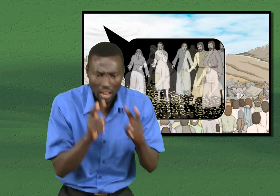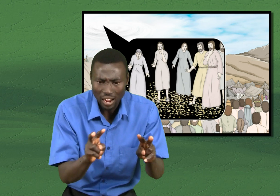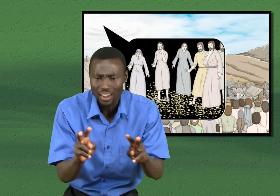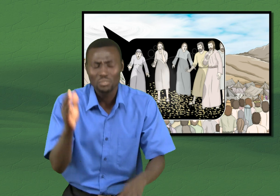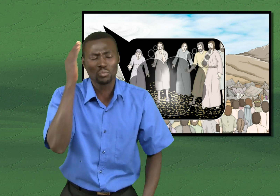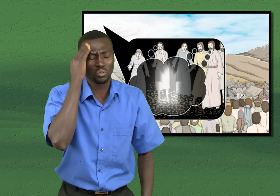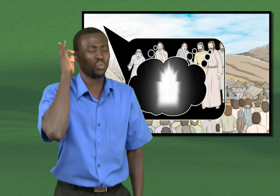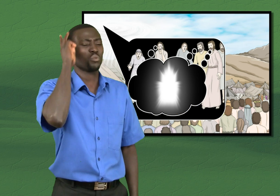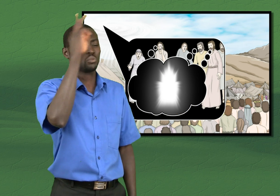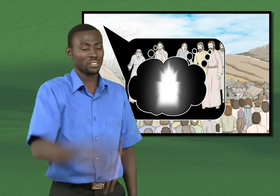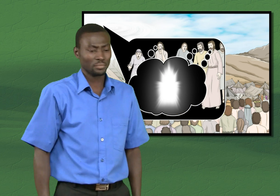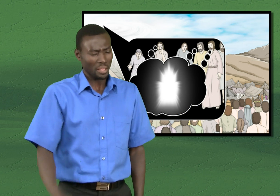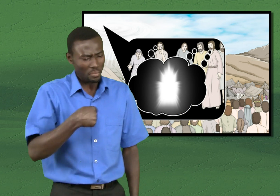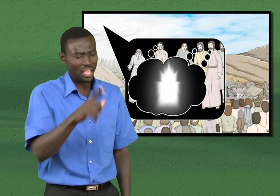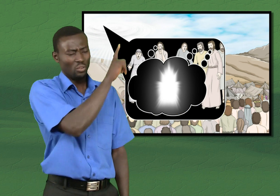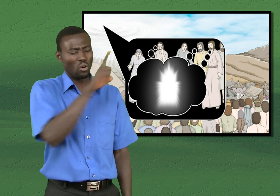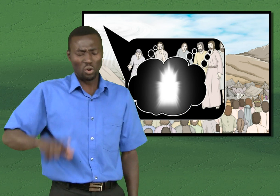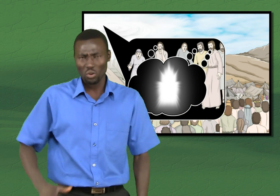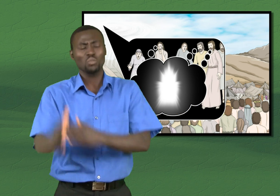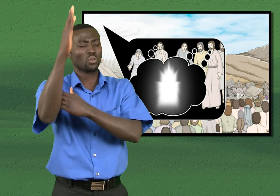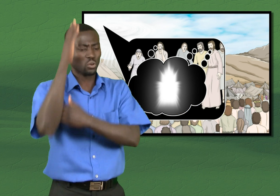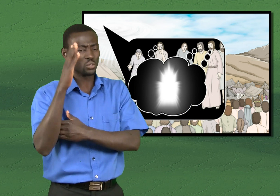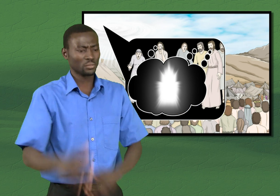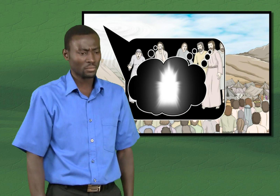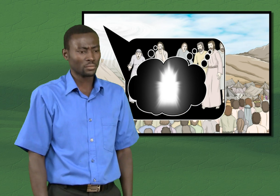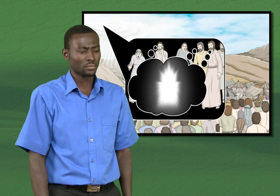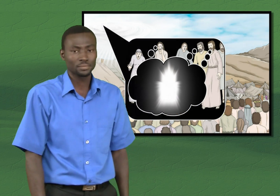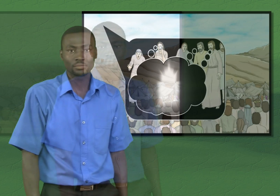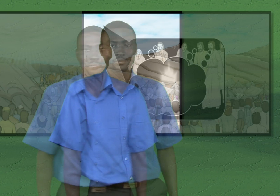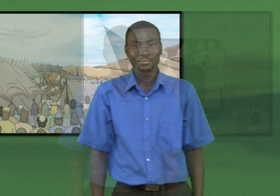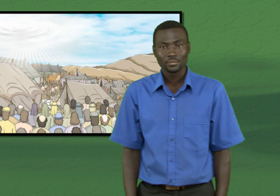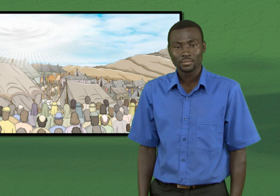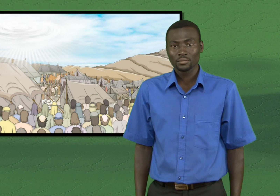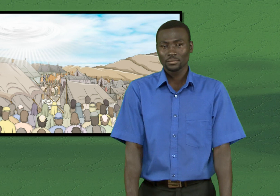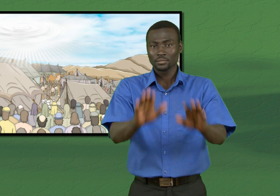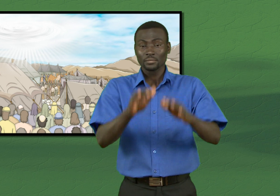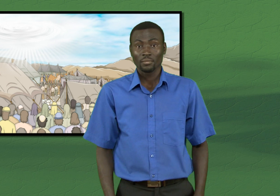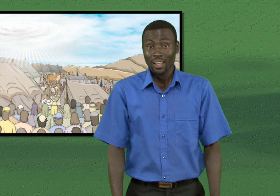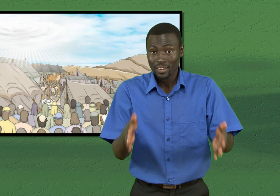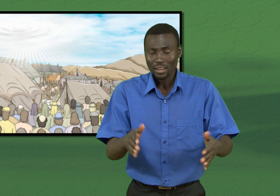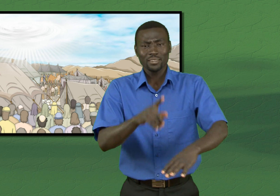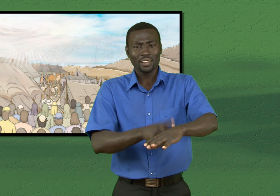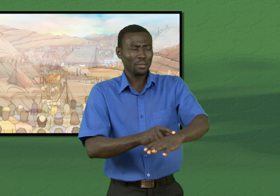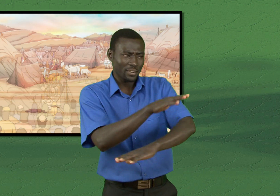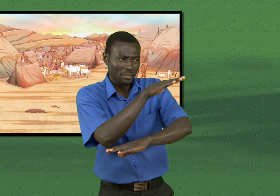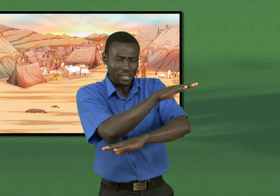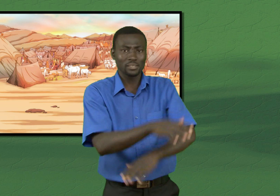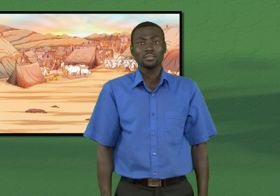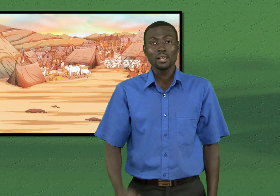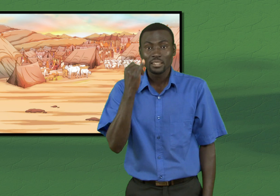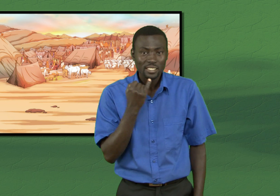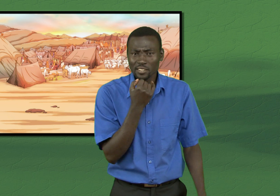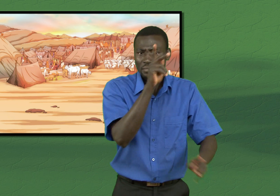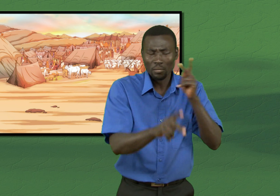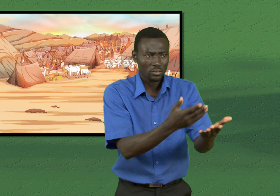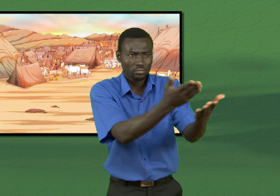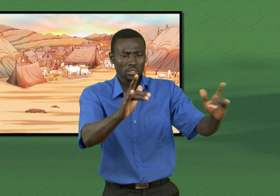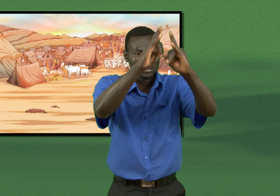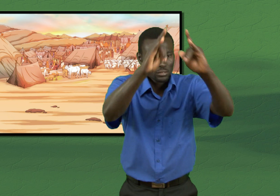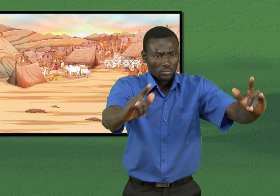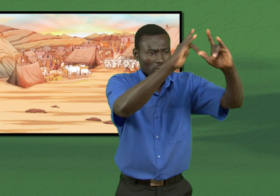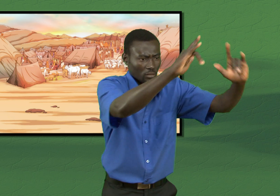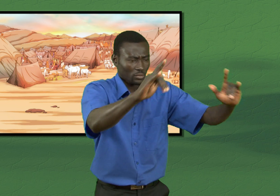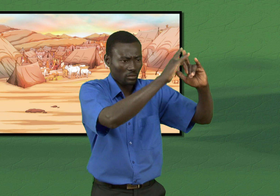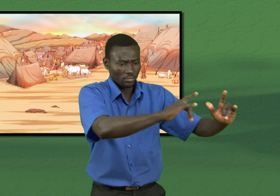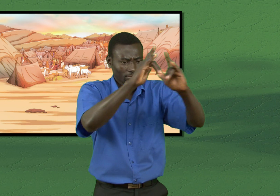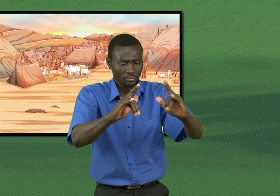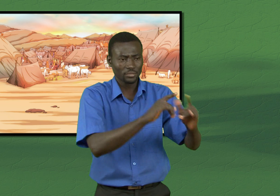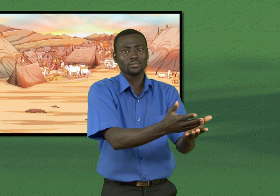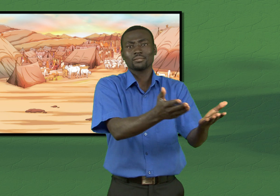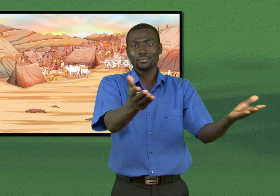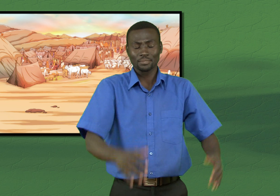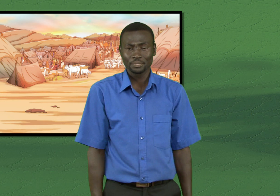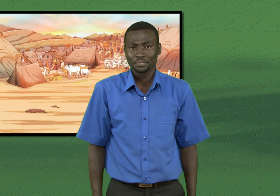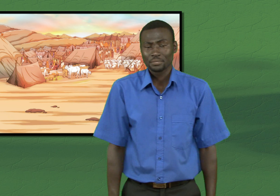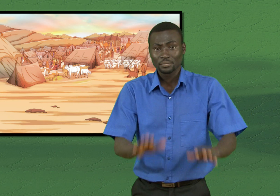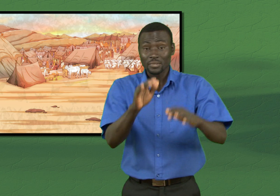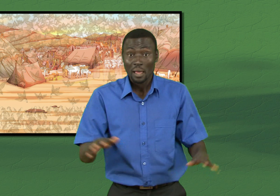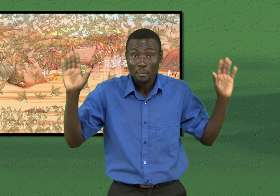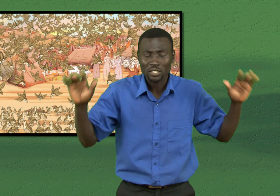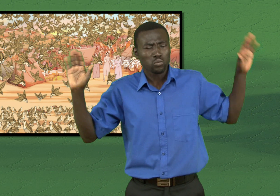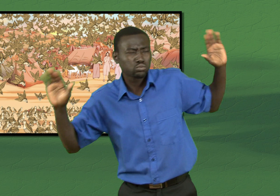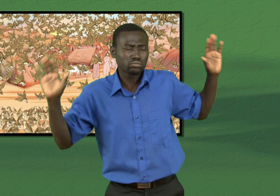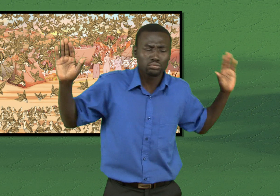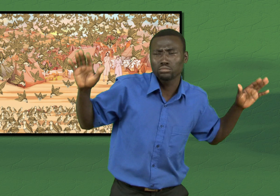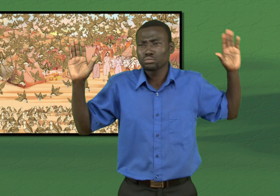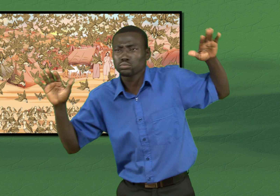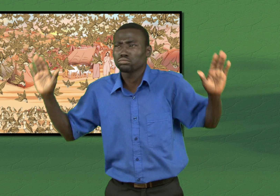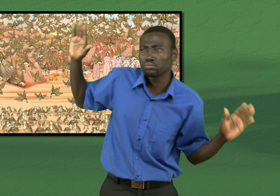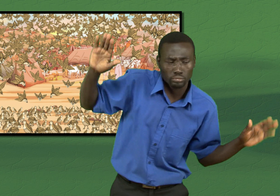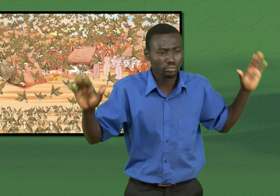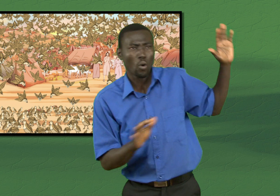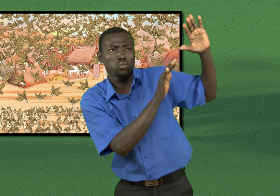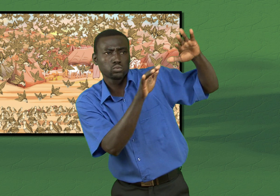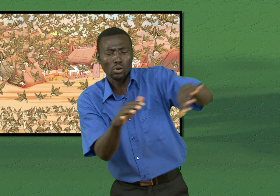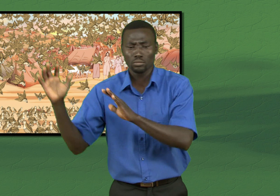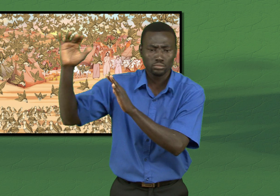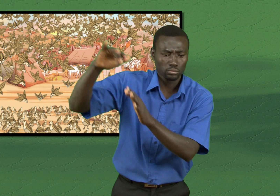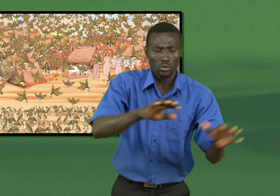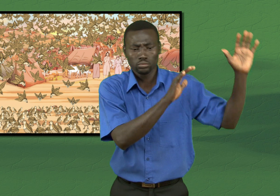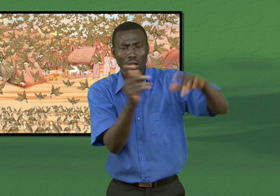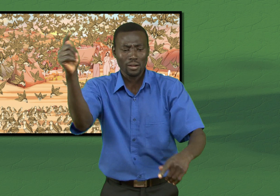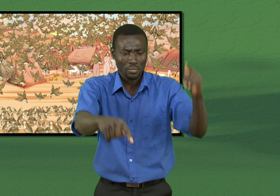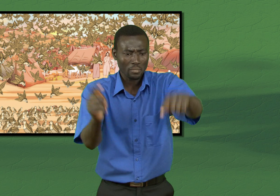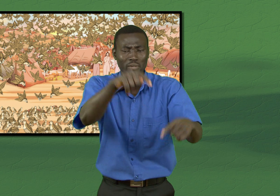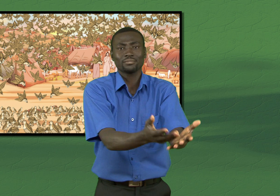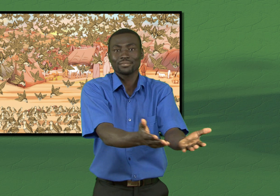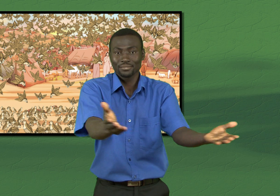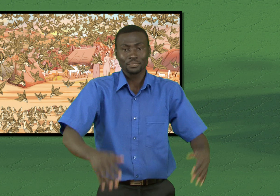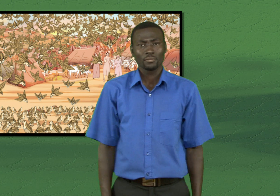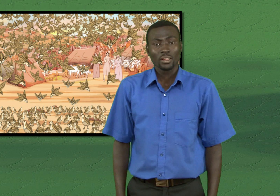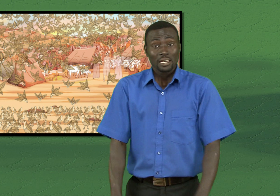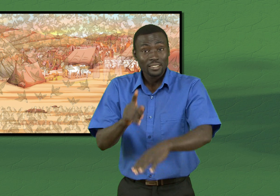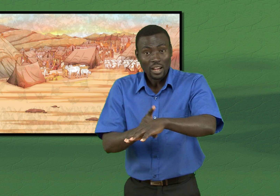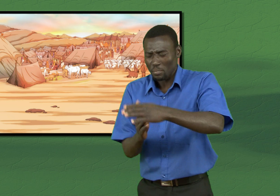Then you will know that I am the LORD your God.’” That evening quail came and covered the camp, and in the morning there was a layer of dew around the camp.